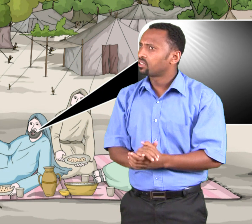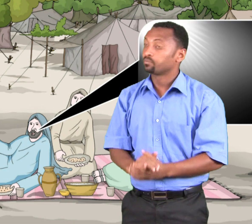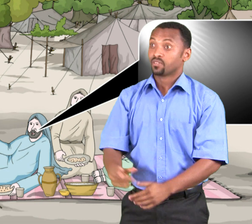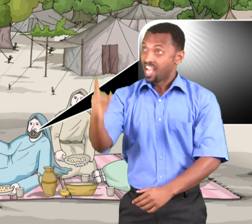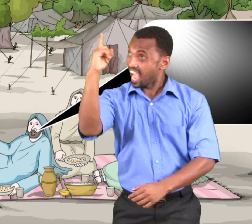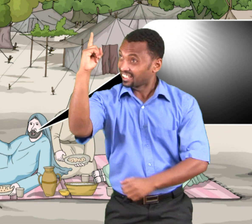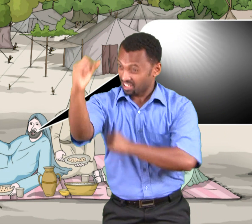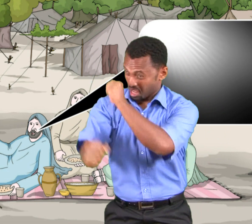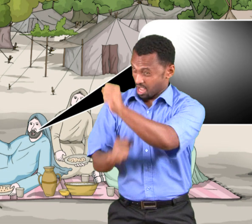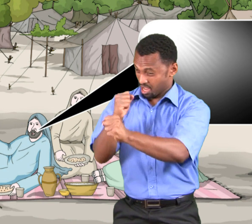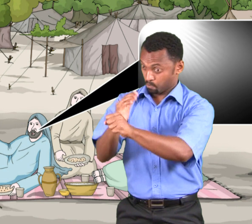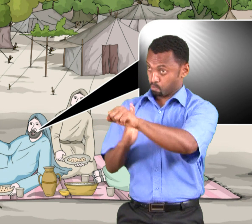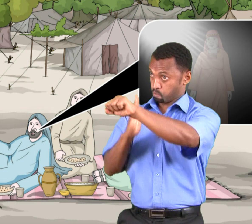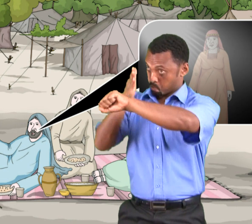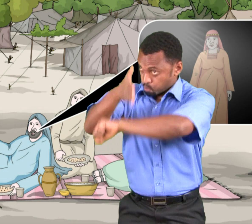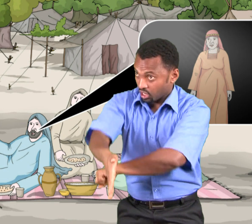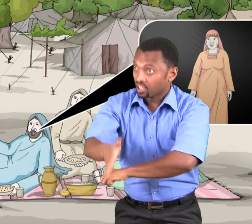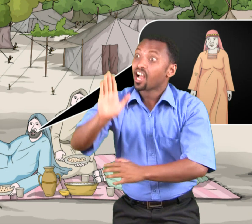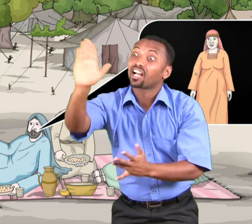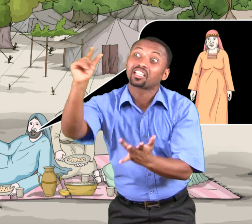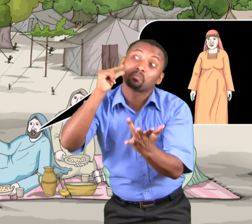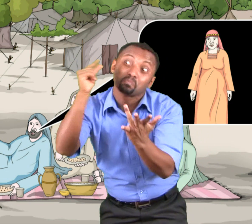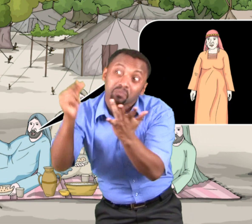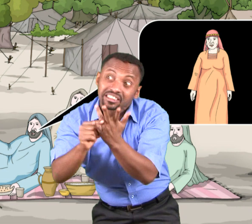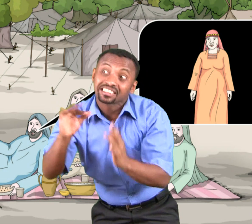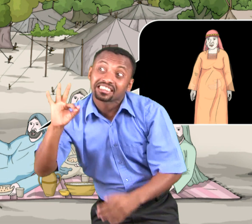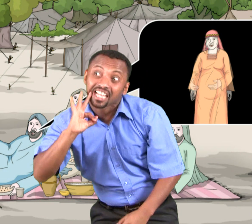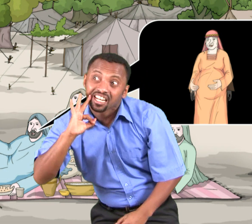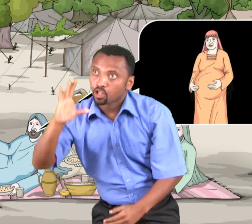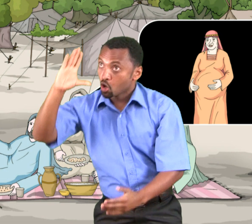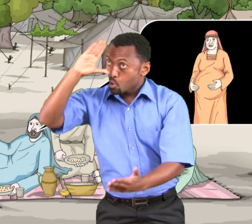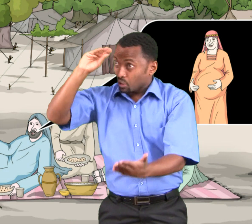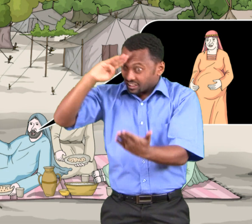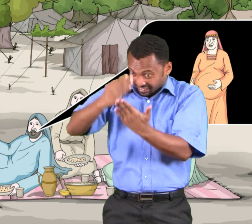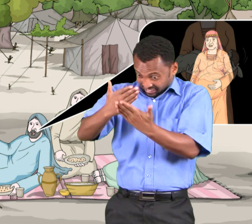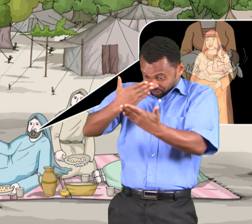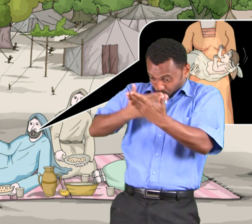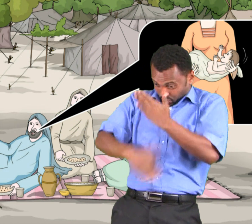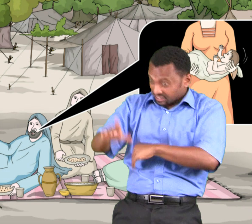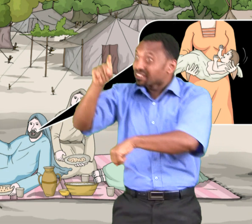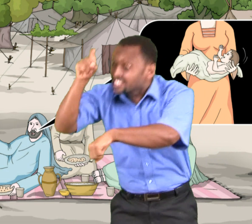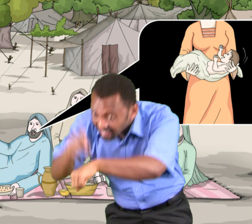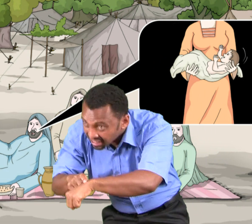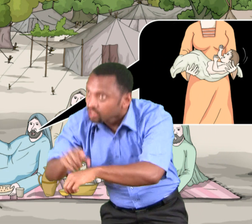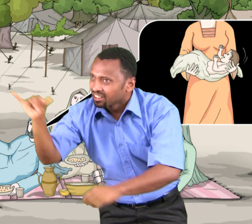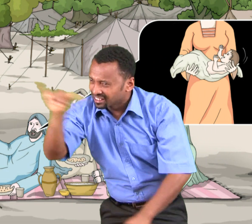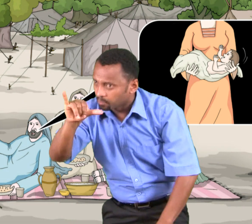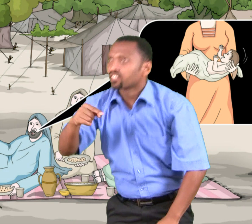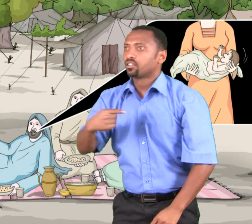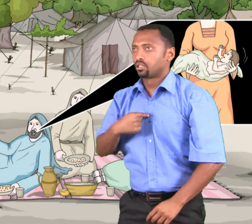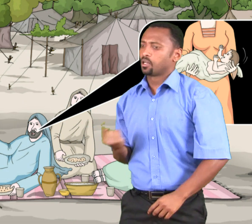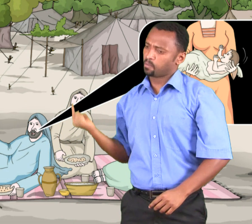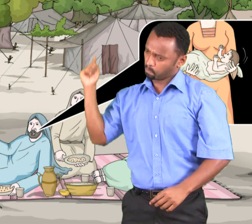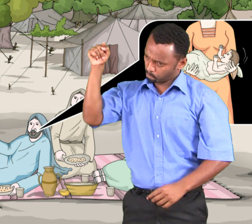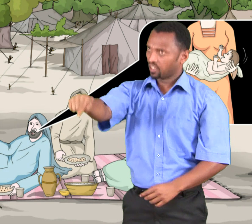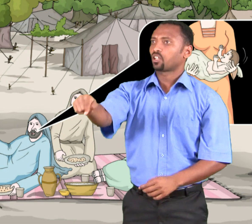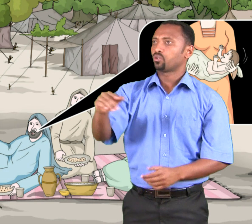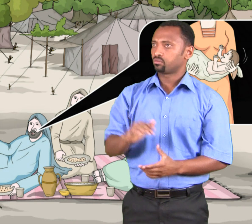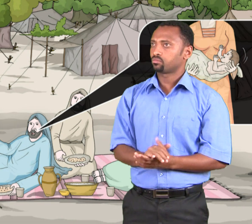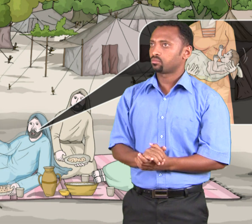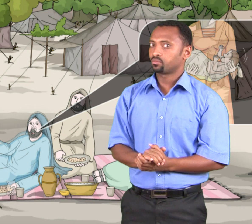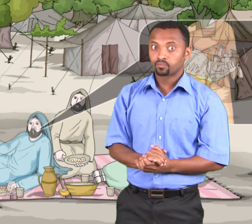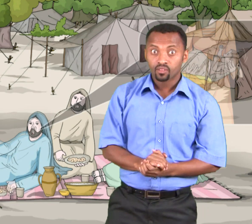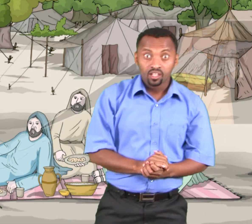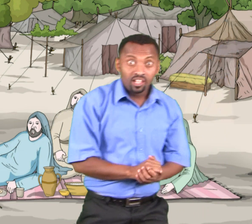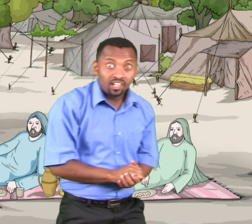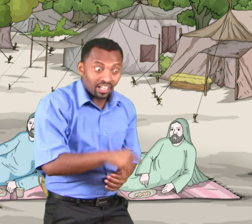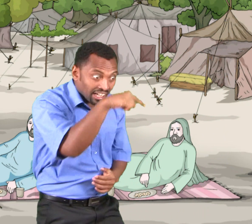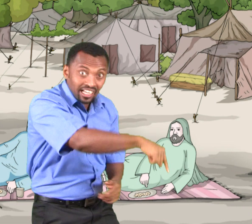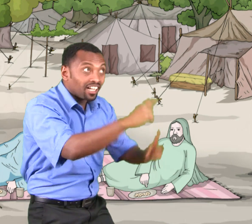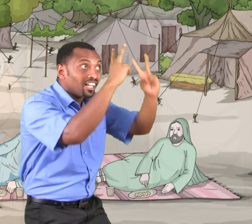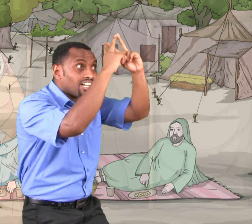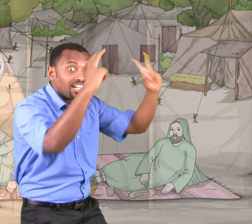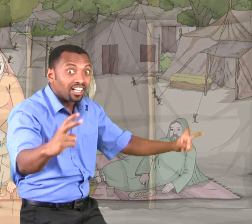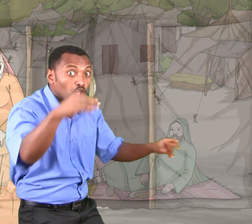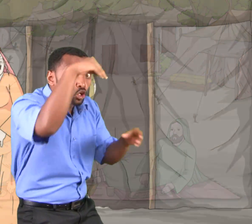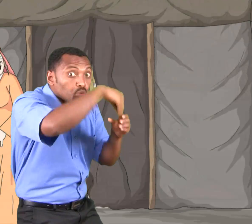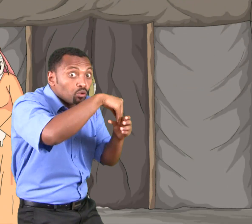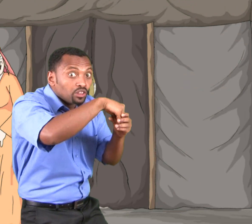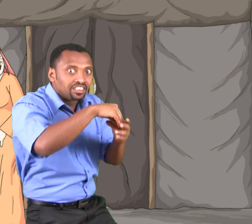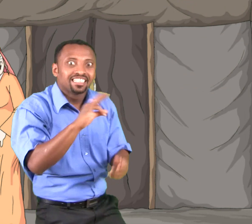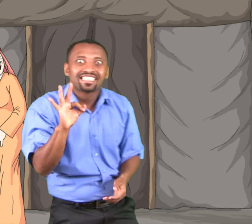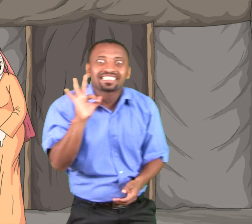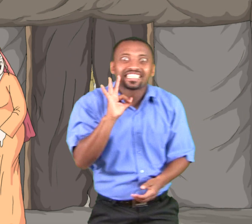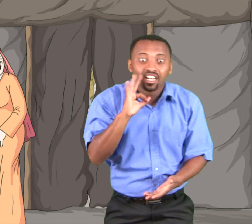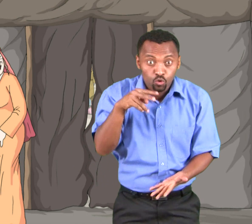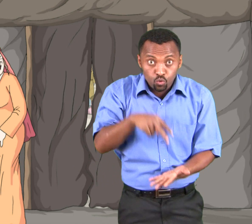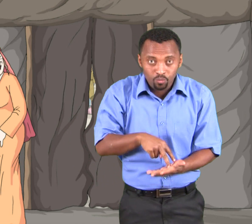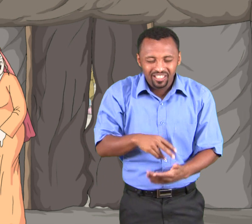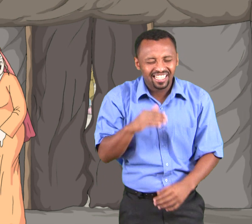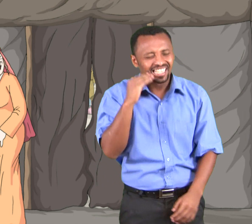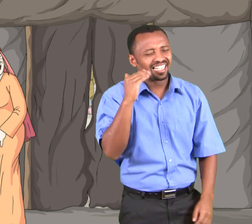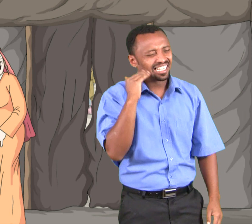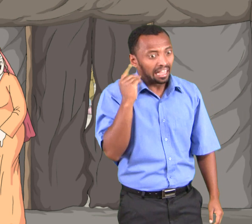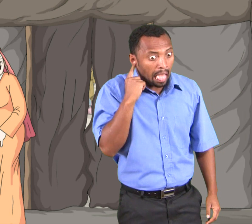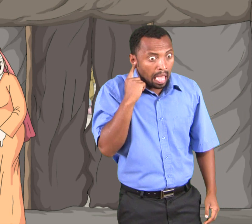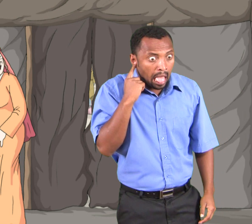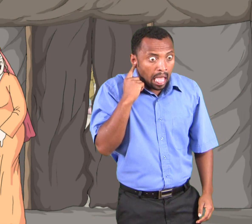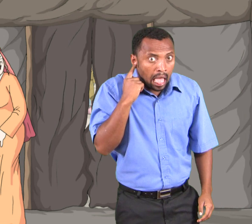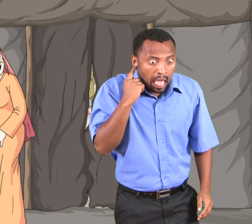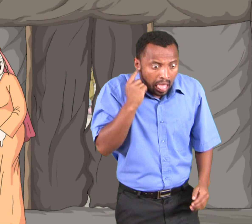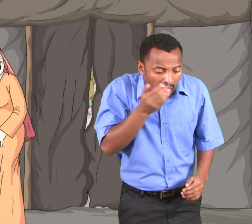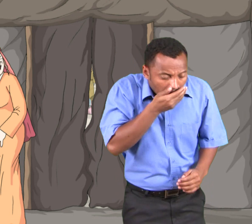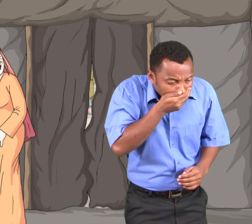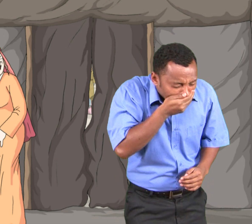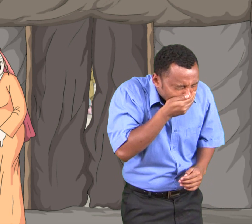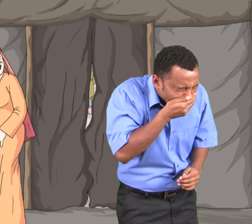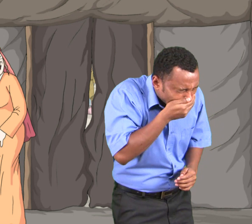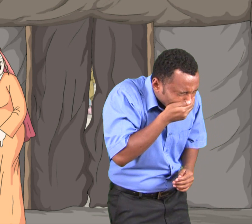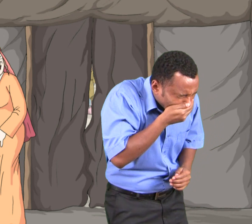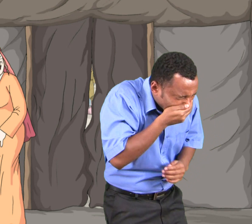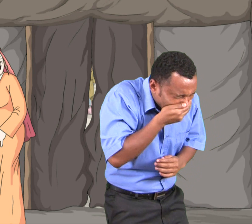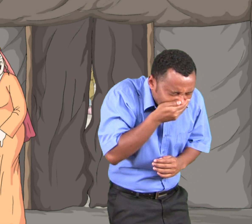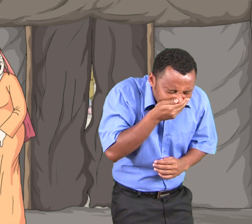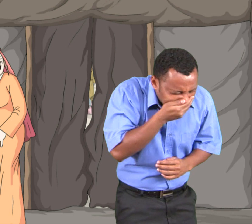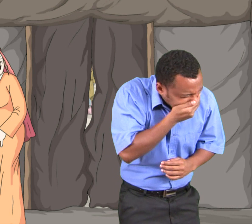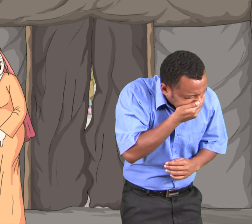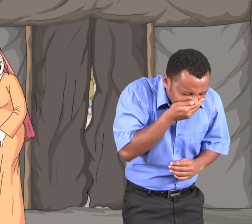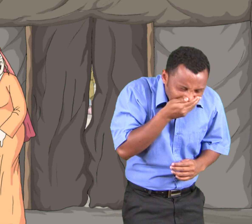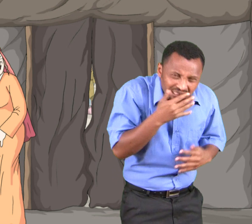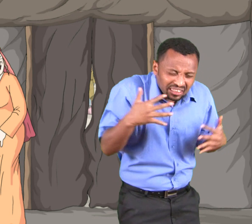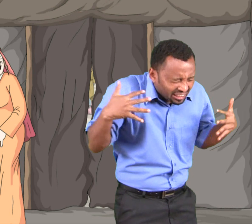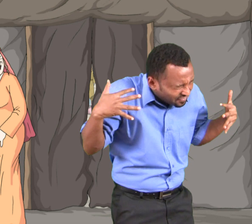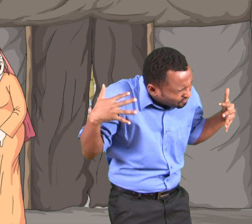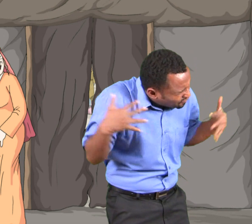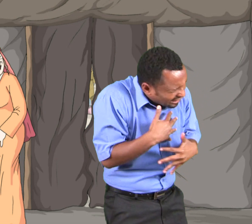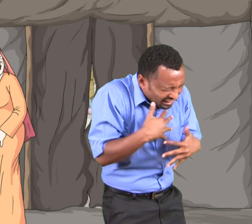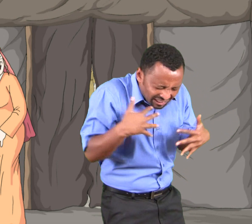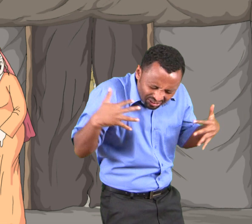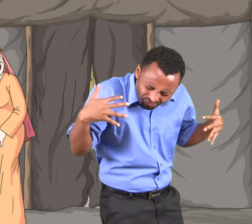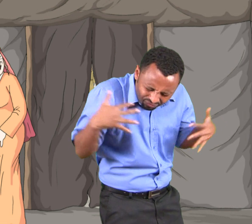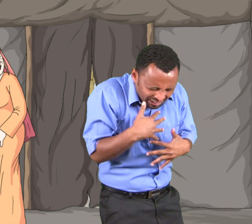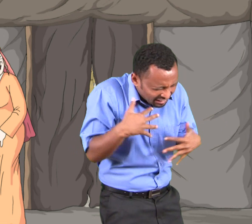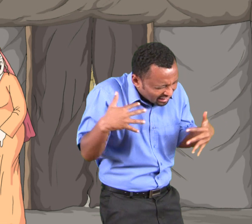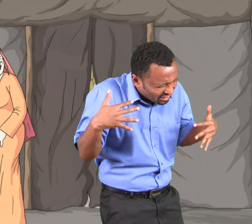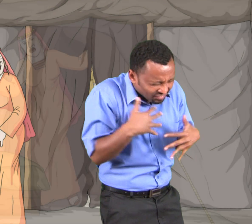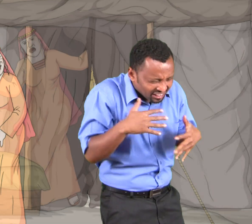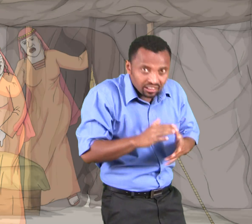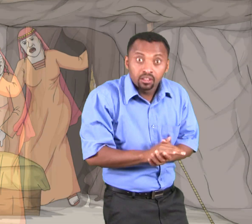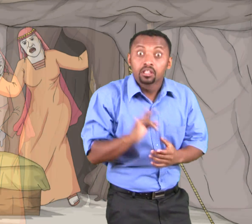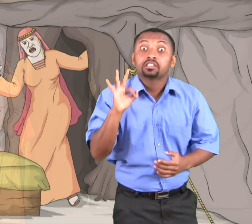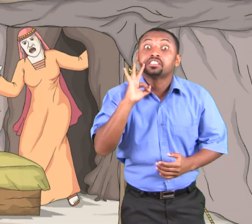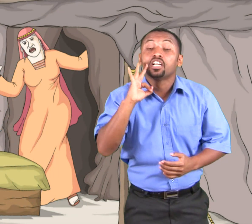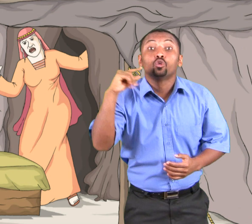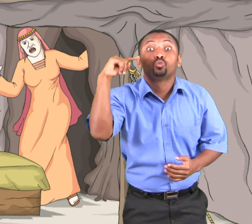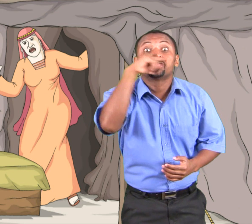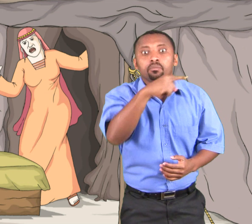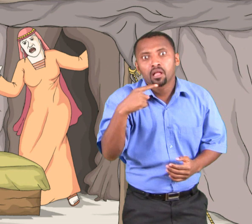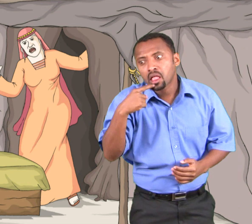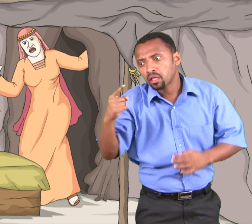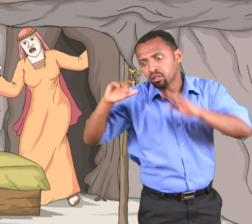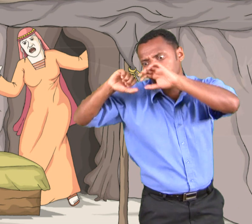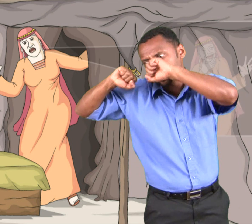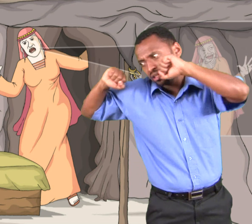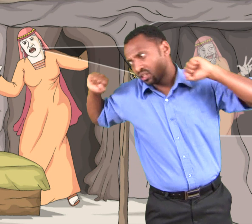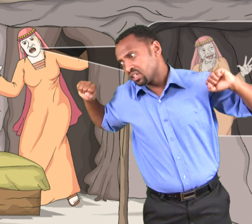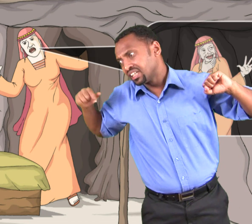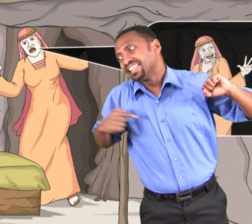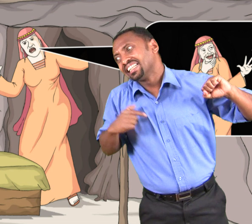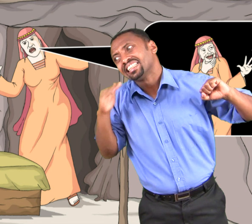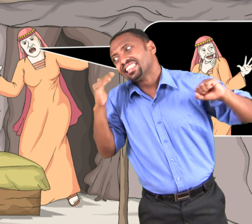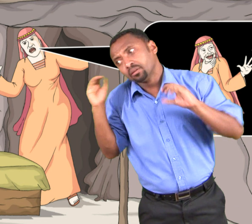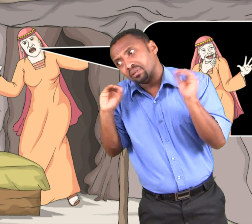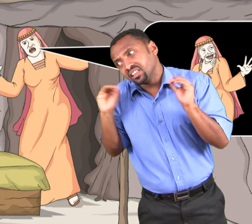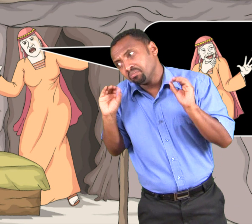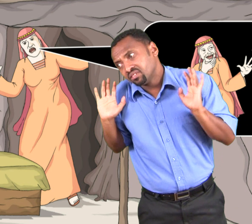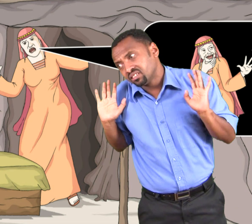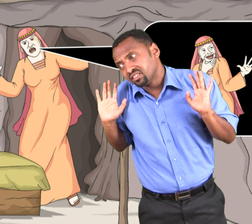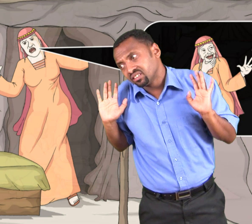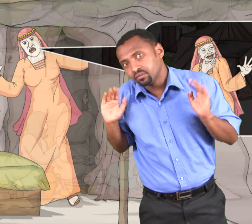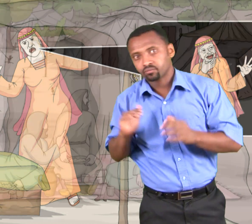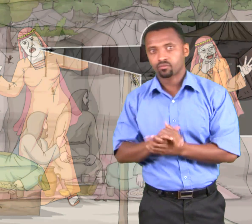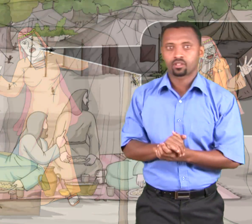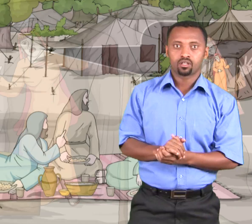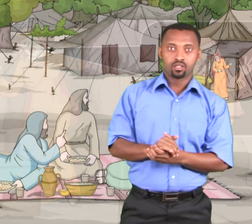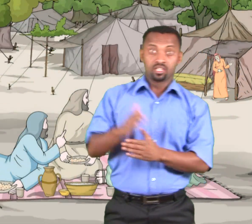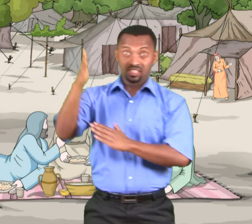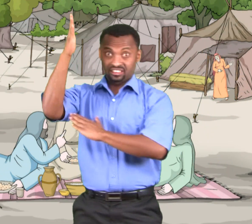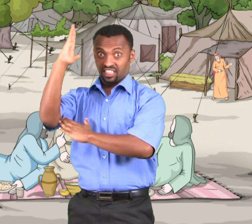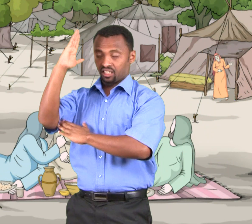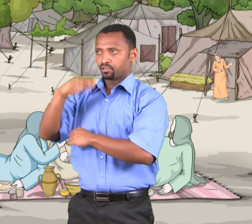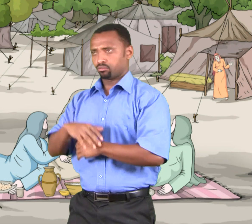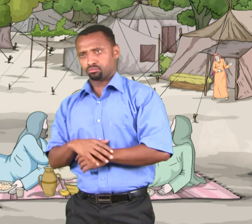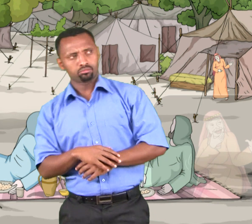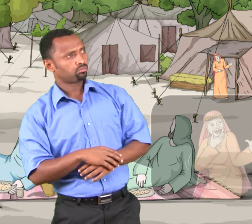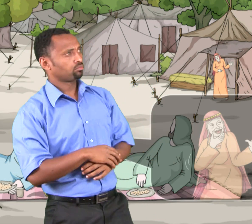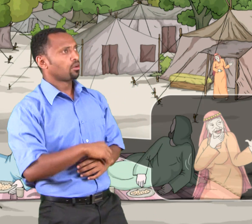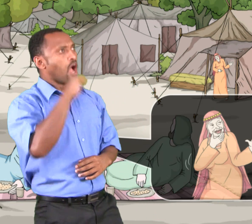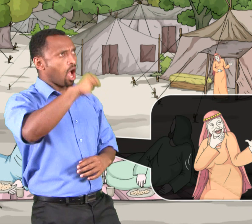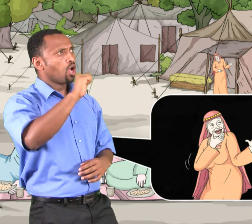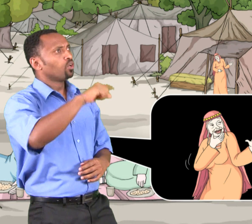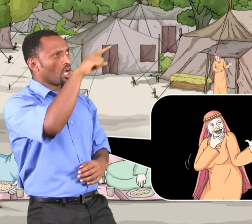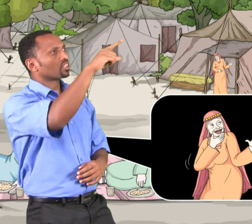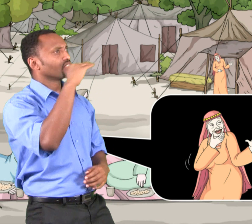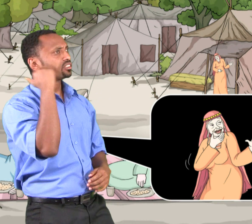At the appointed time I will return to you—in about a year—and Sarah will have a son.” But Sarah was afraid, so she denied it and said, “I did not laugh.”